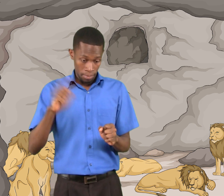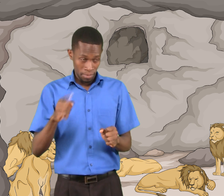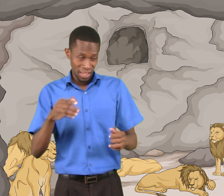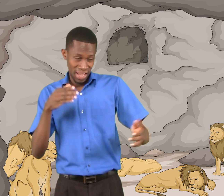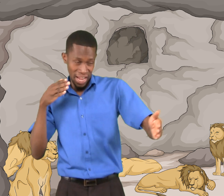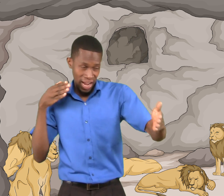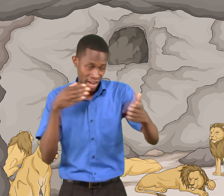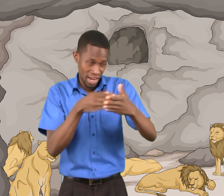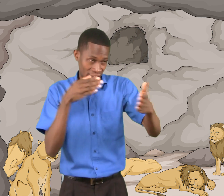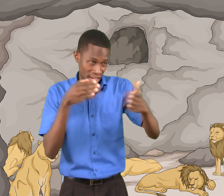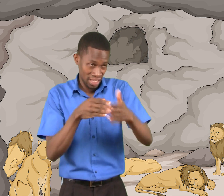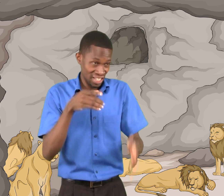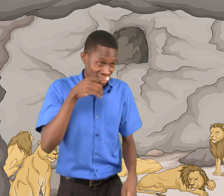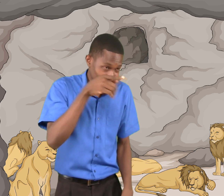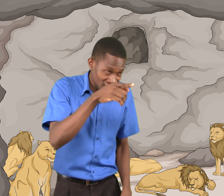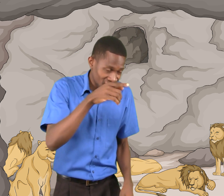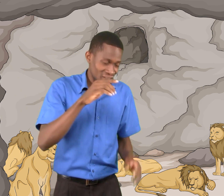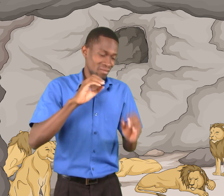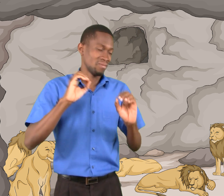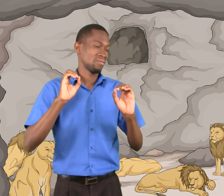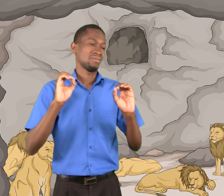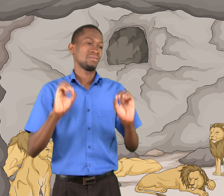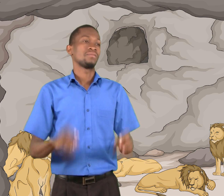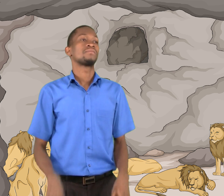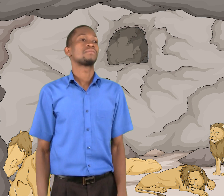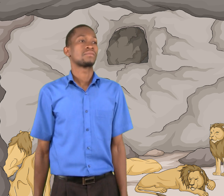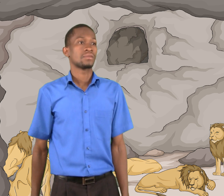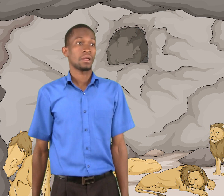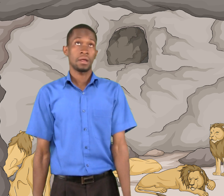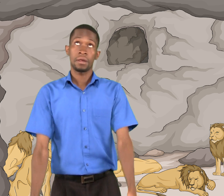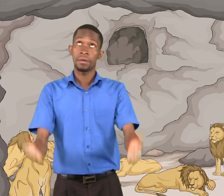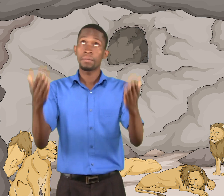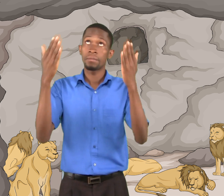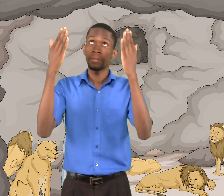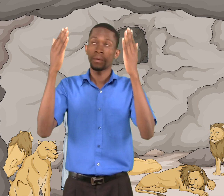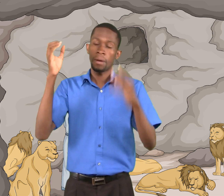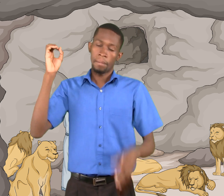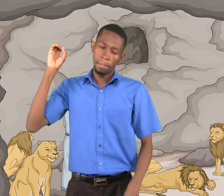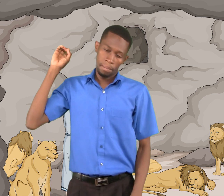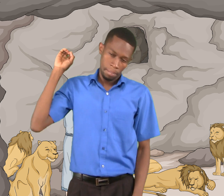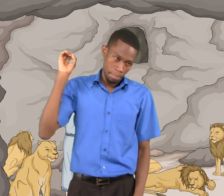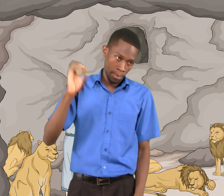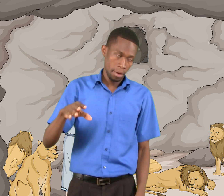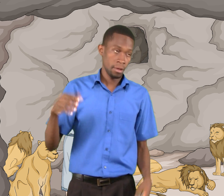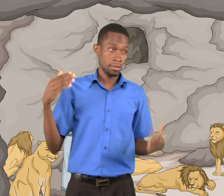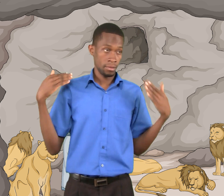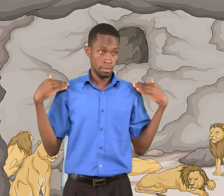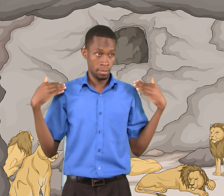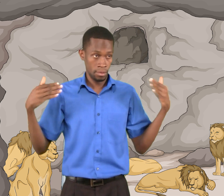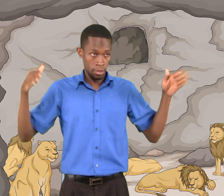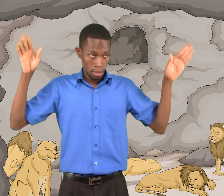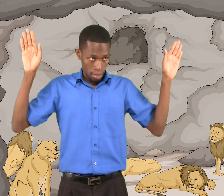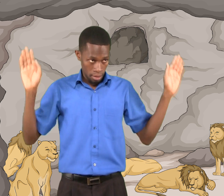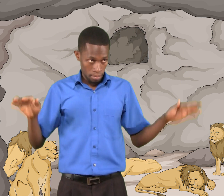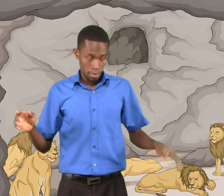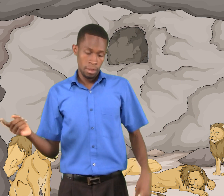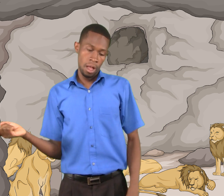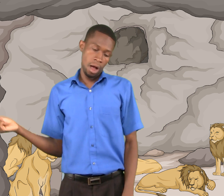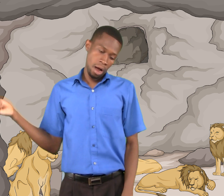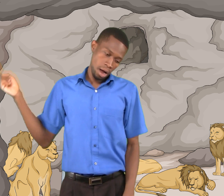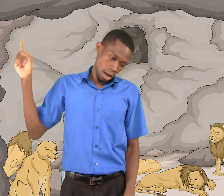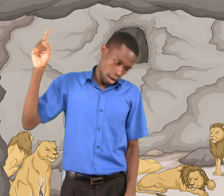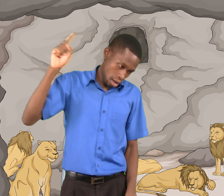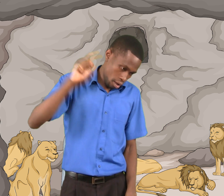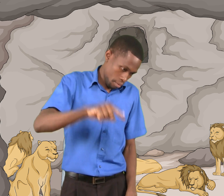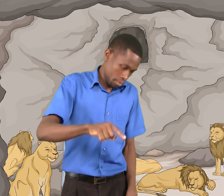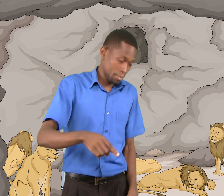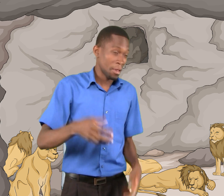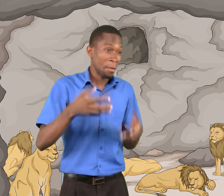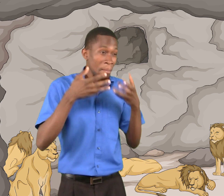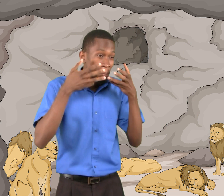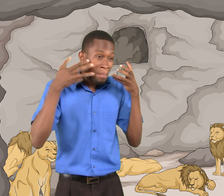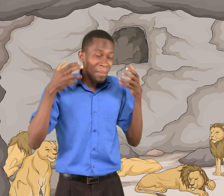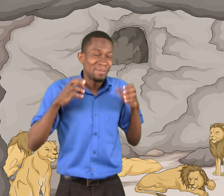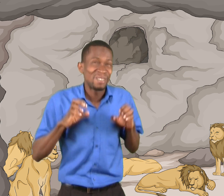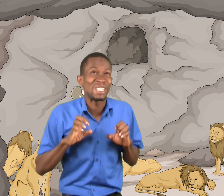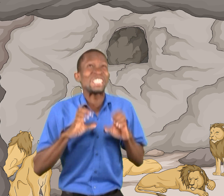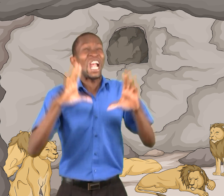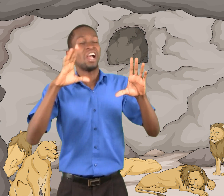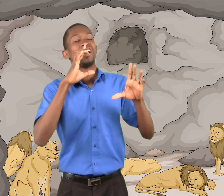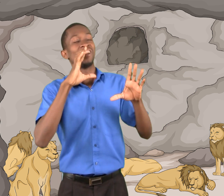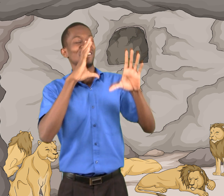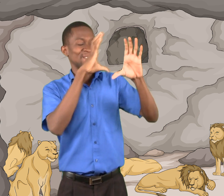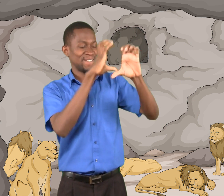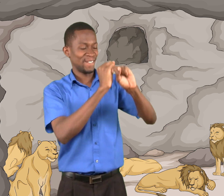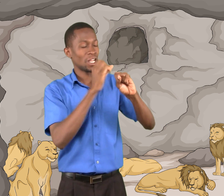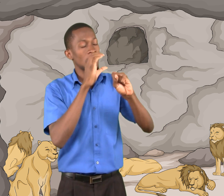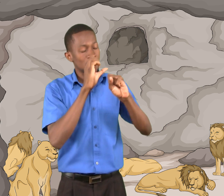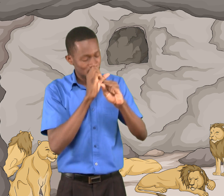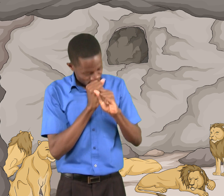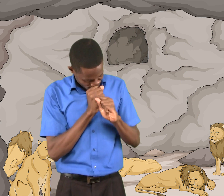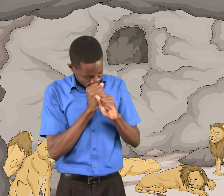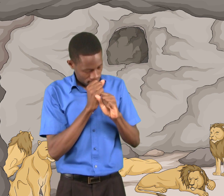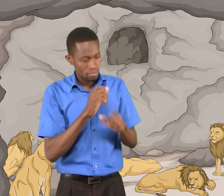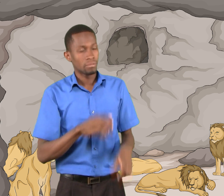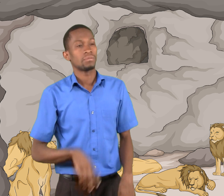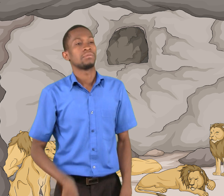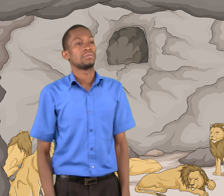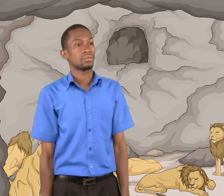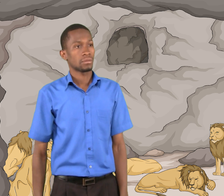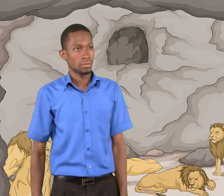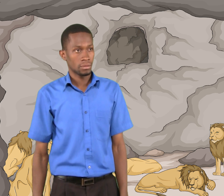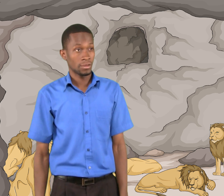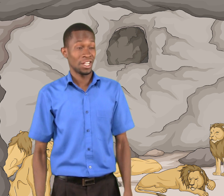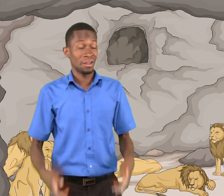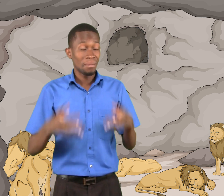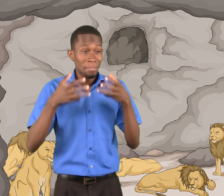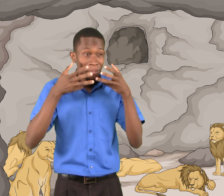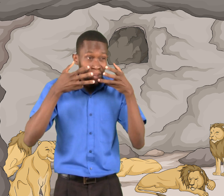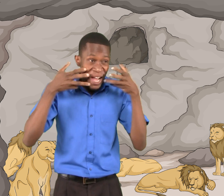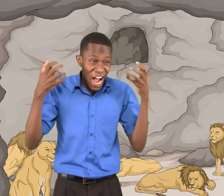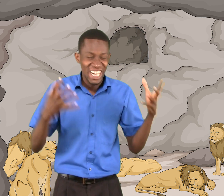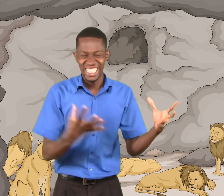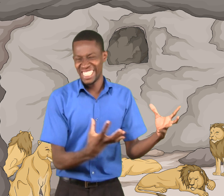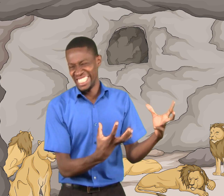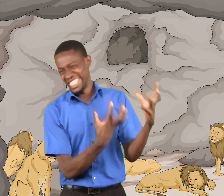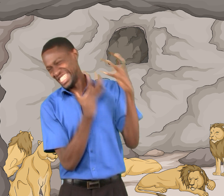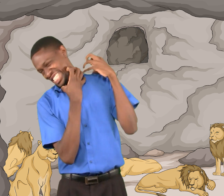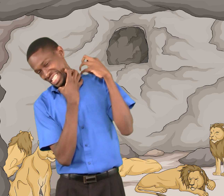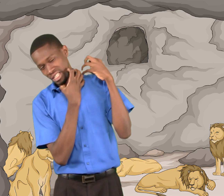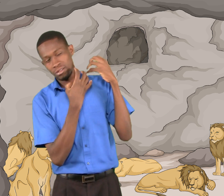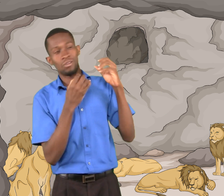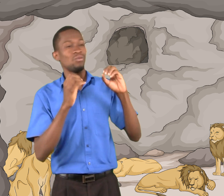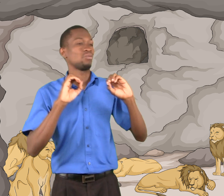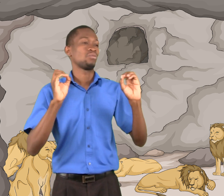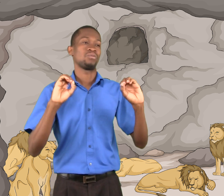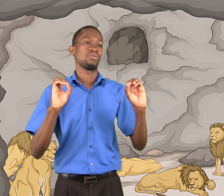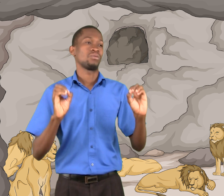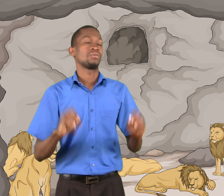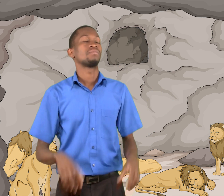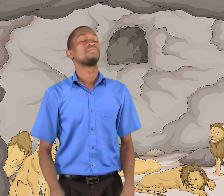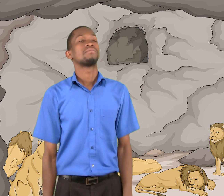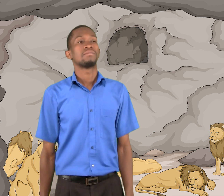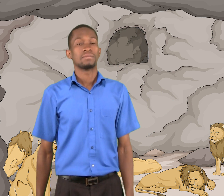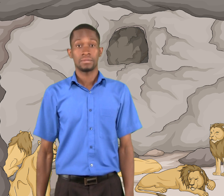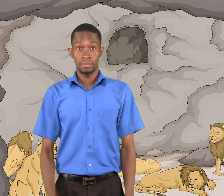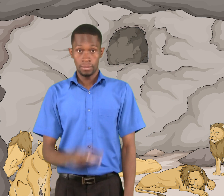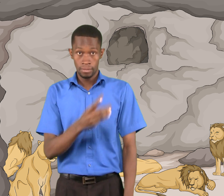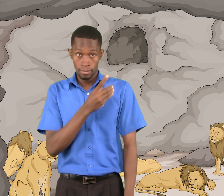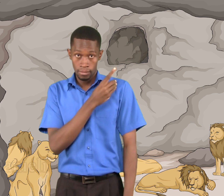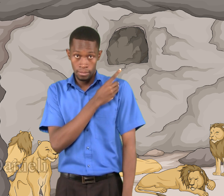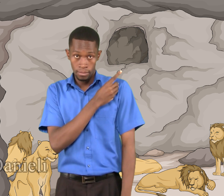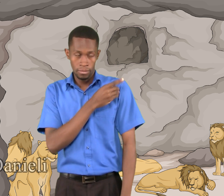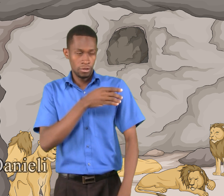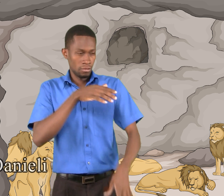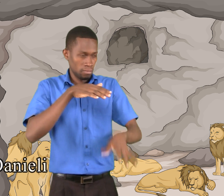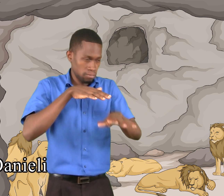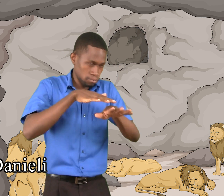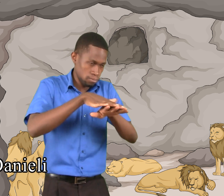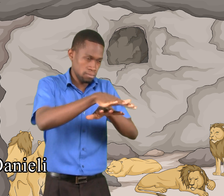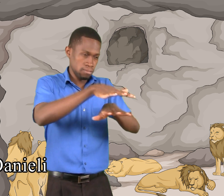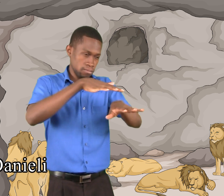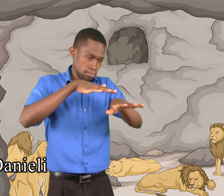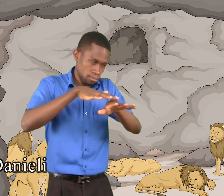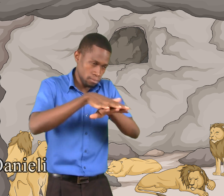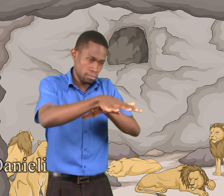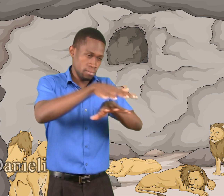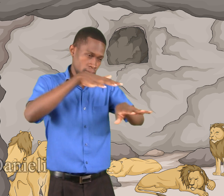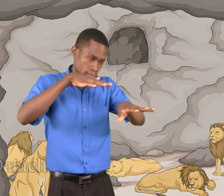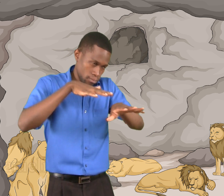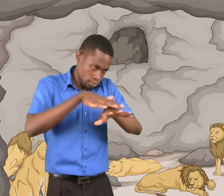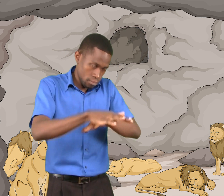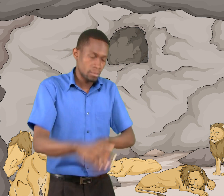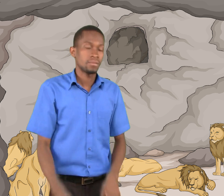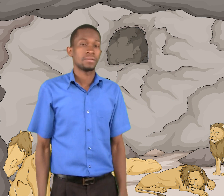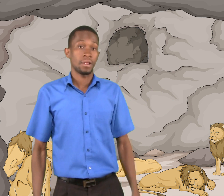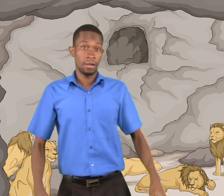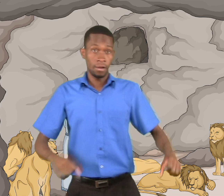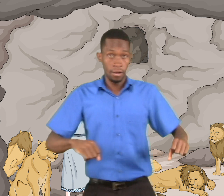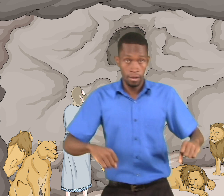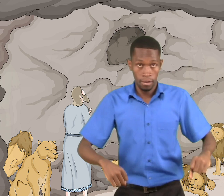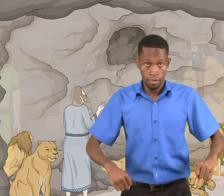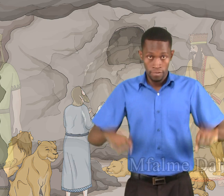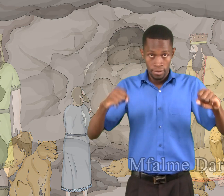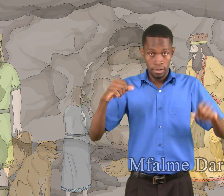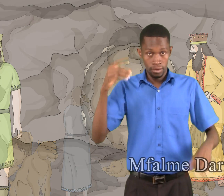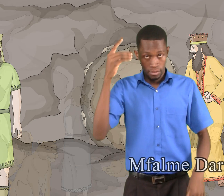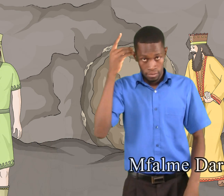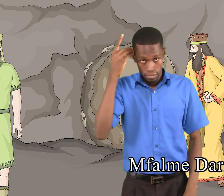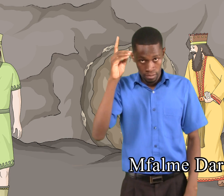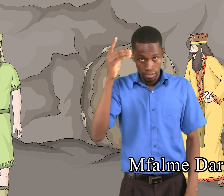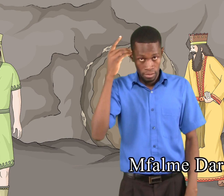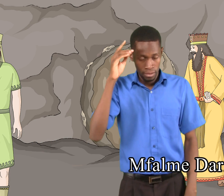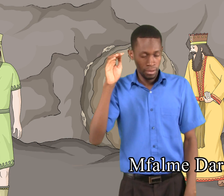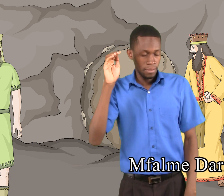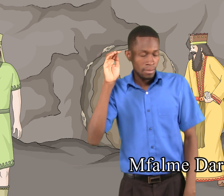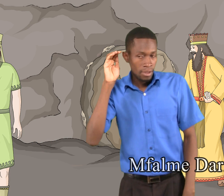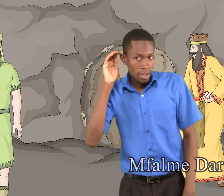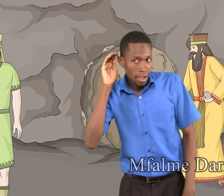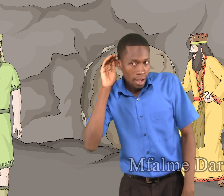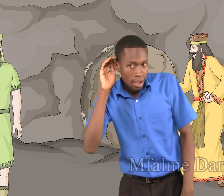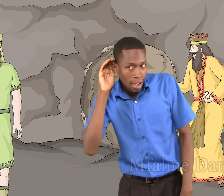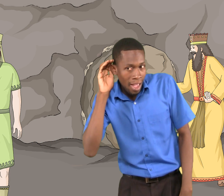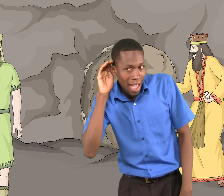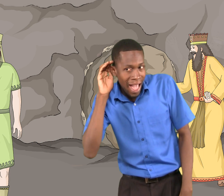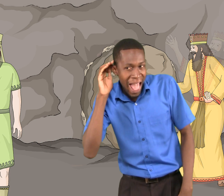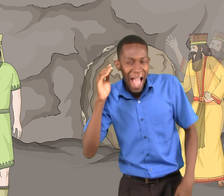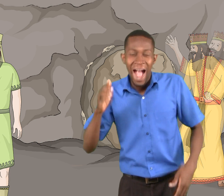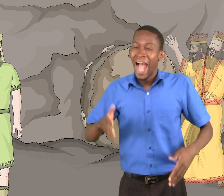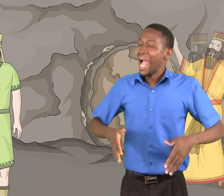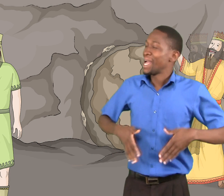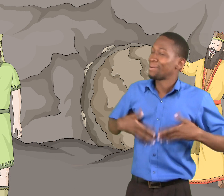They have not hurt me, for I was found innocent in His sight, and I have done no wrong against you, O king.”